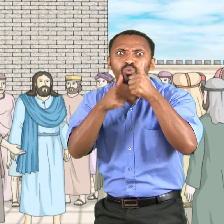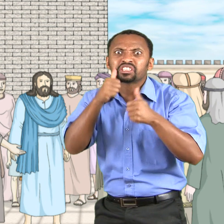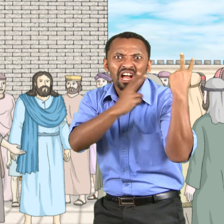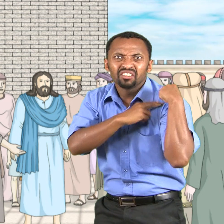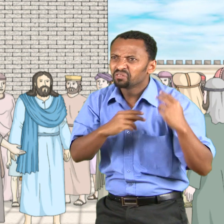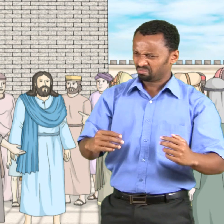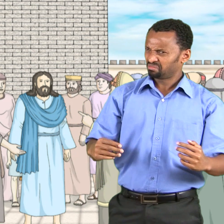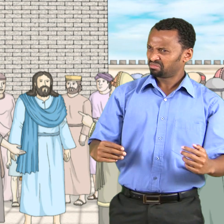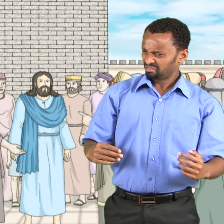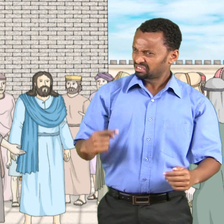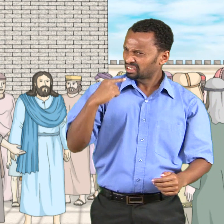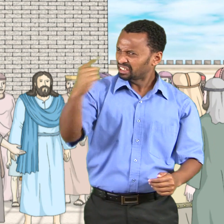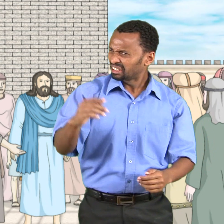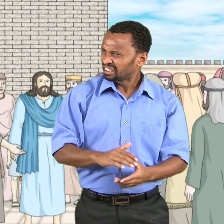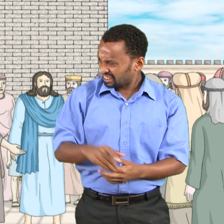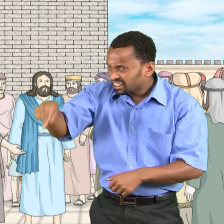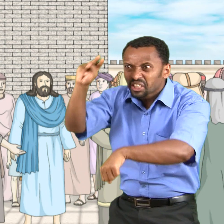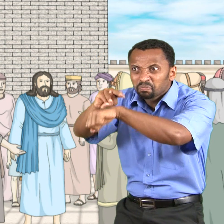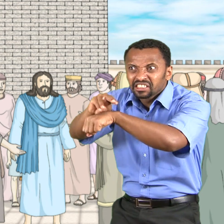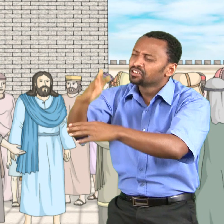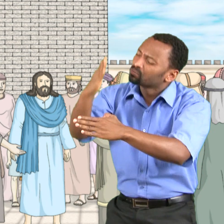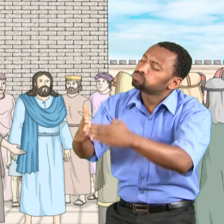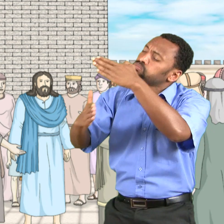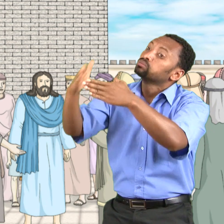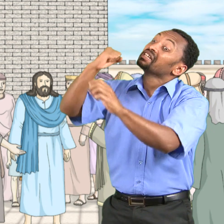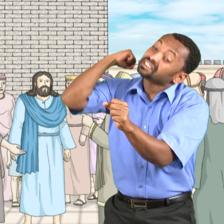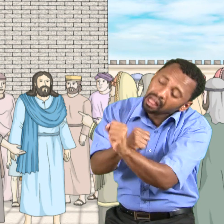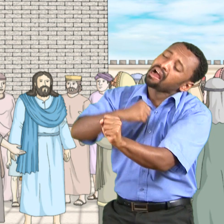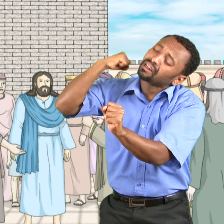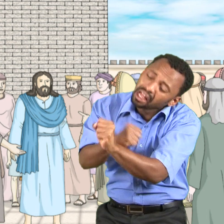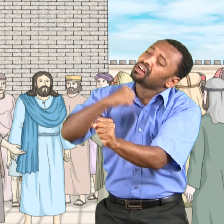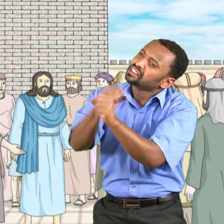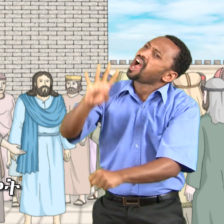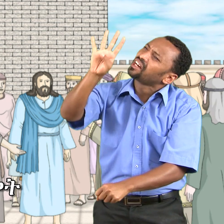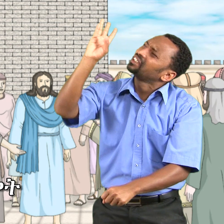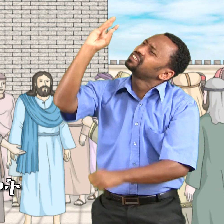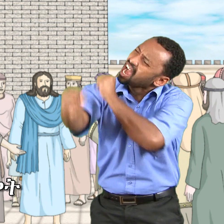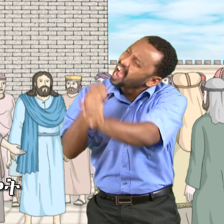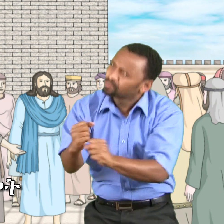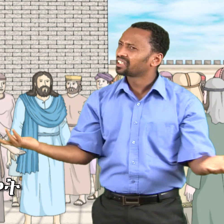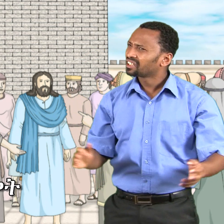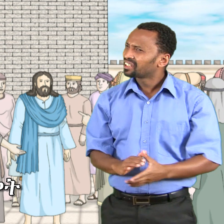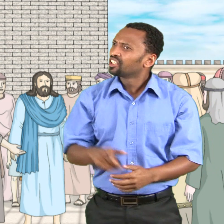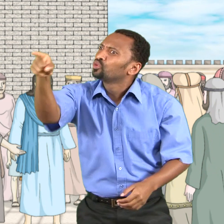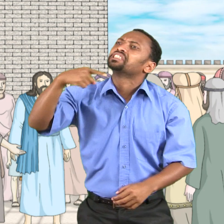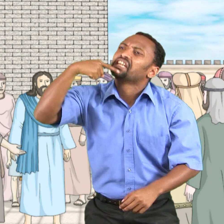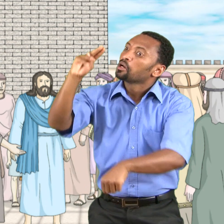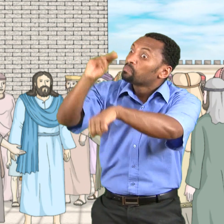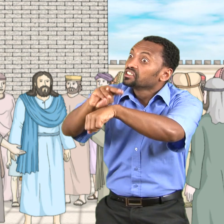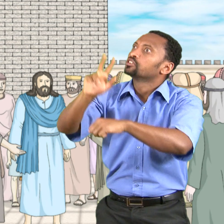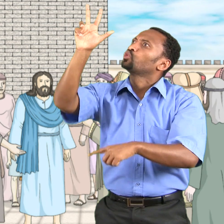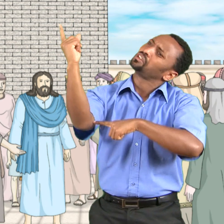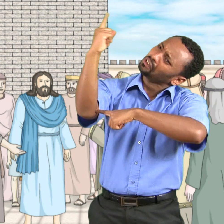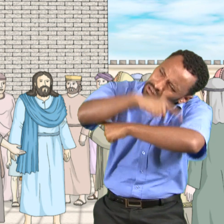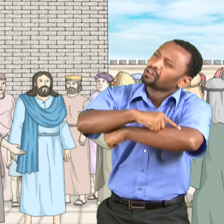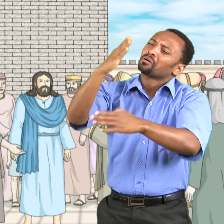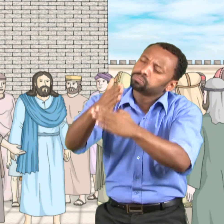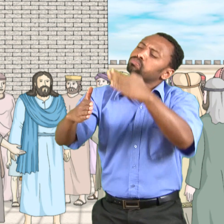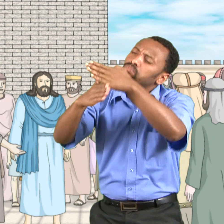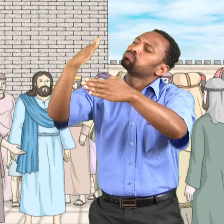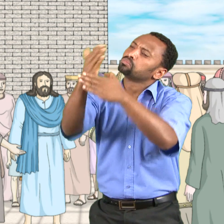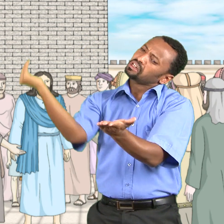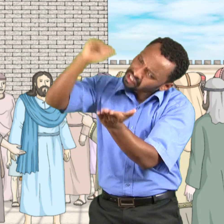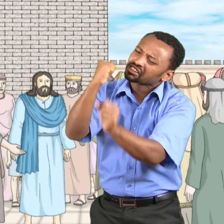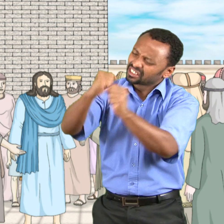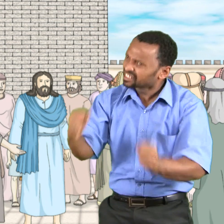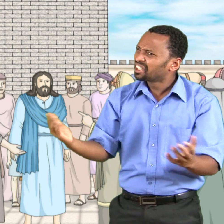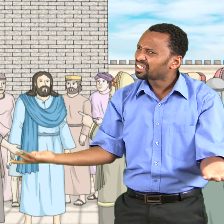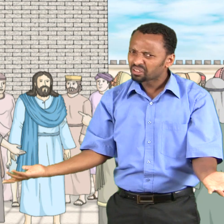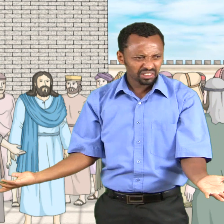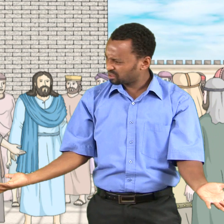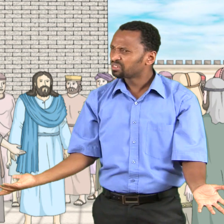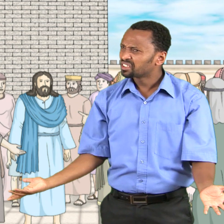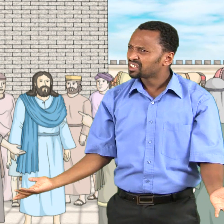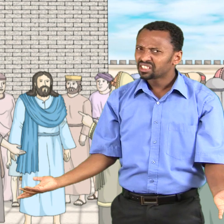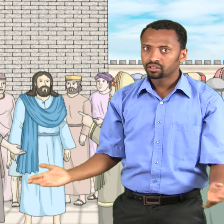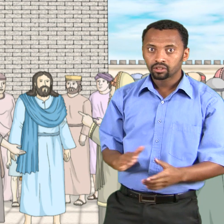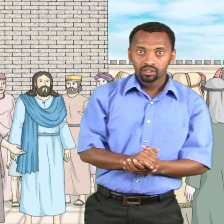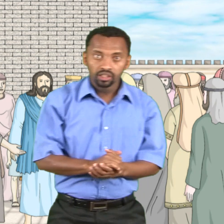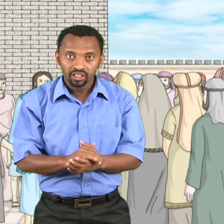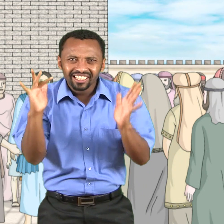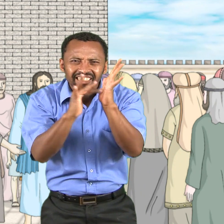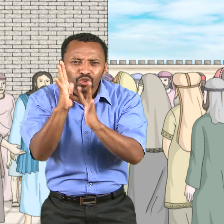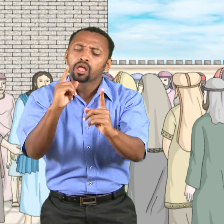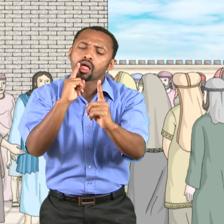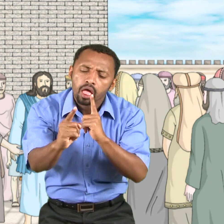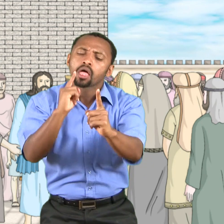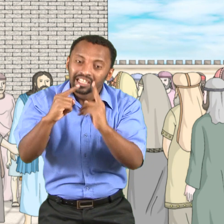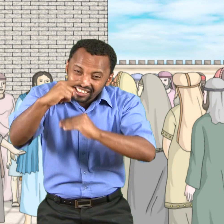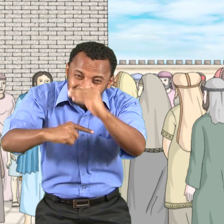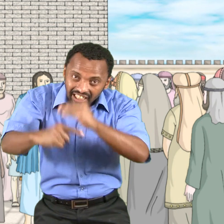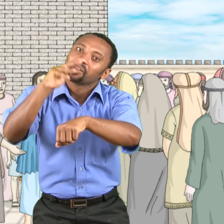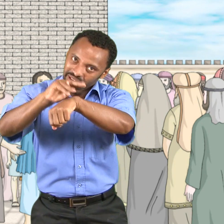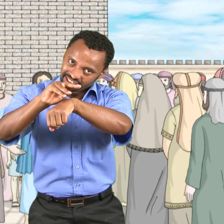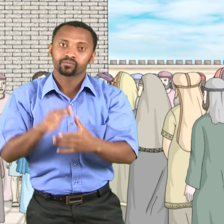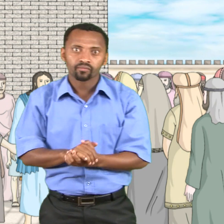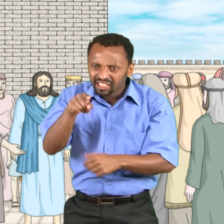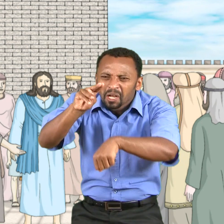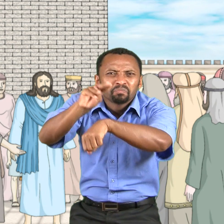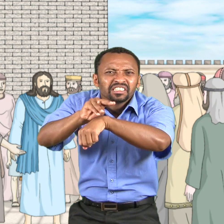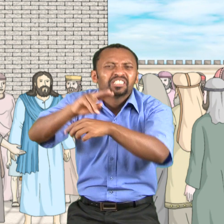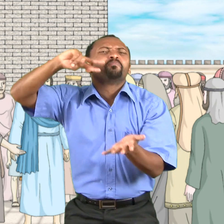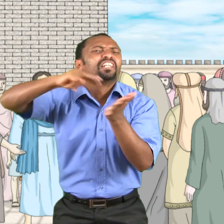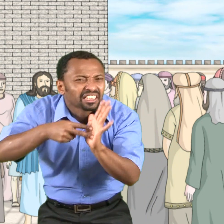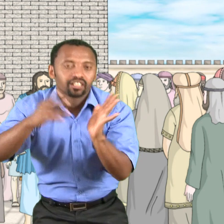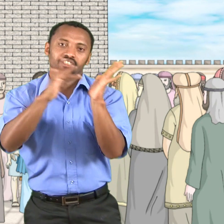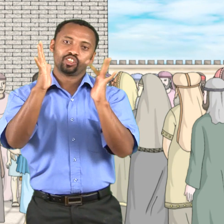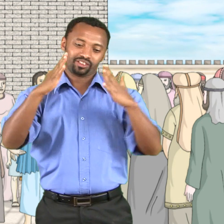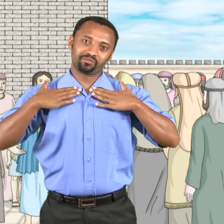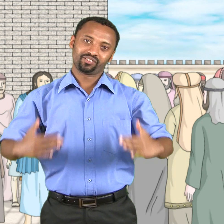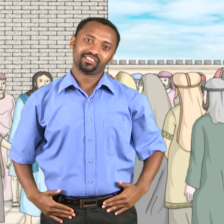“This temple took forty-six years to build,” the Jews replied, “and You are going to raise it up in three days?”